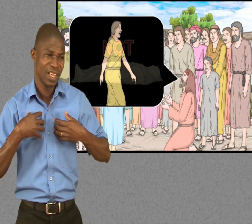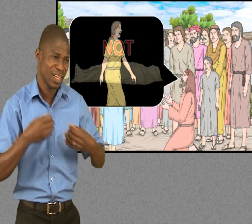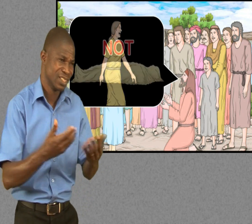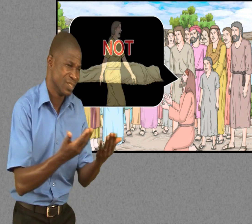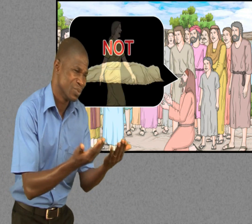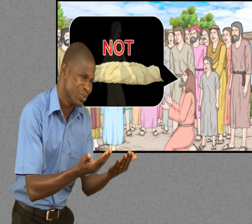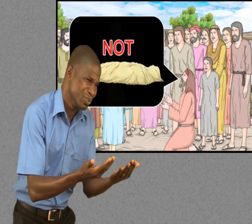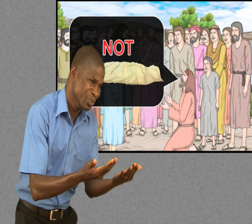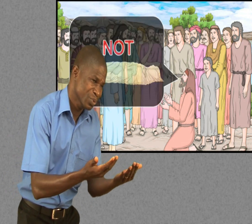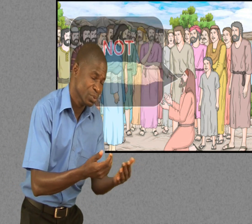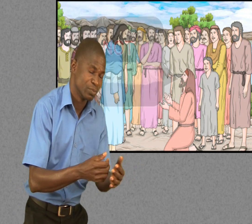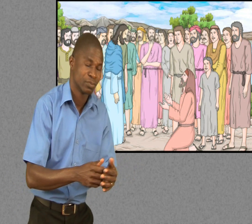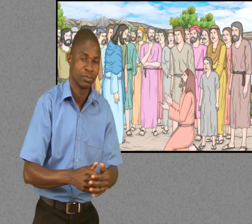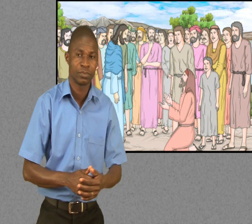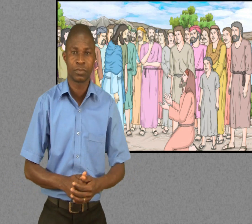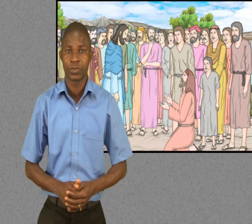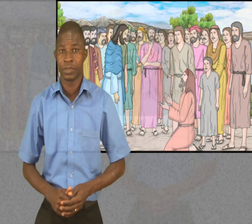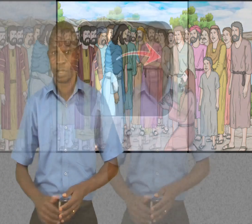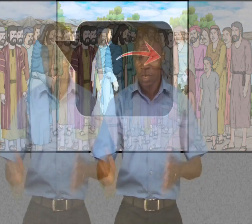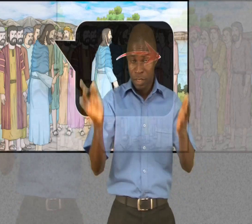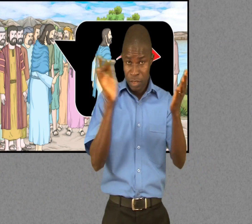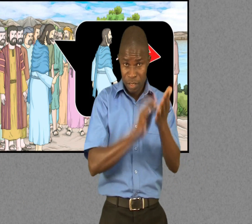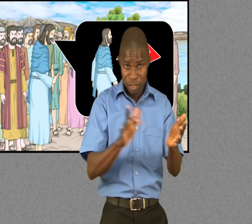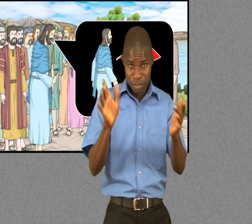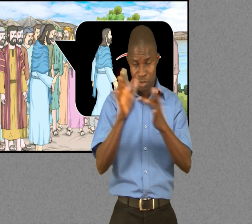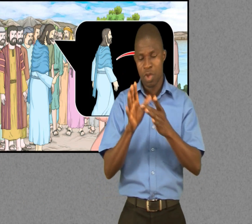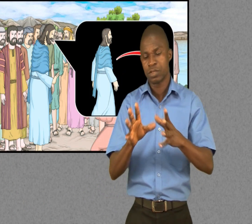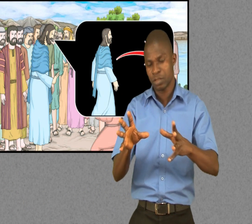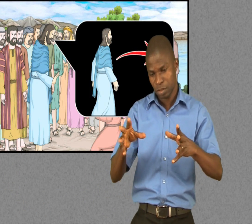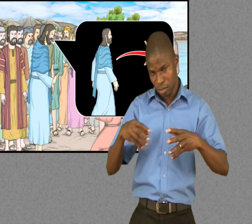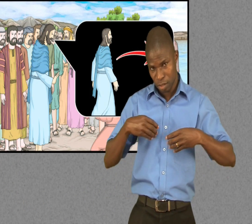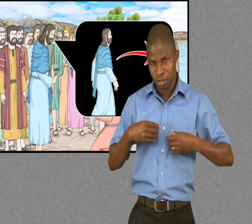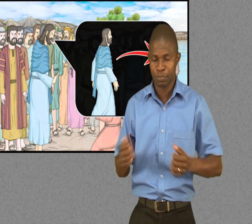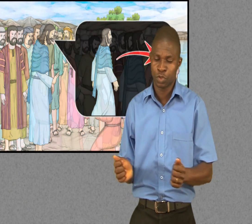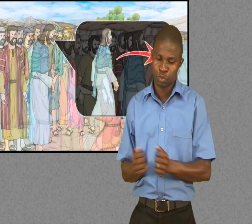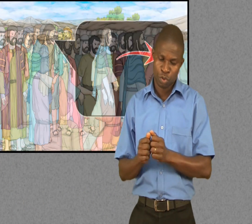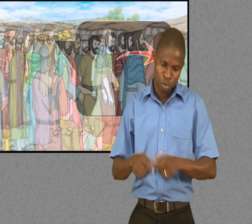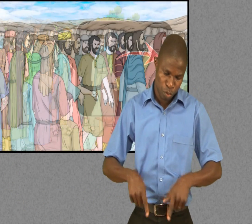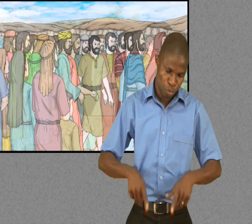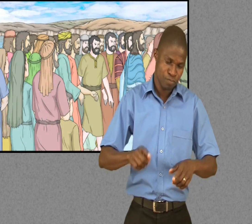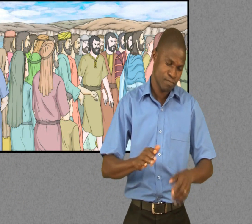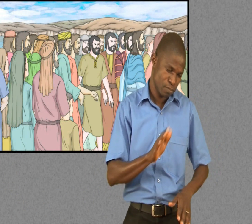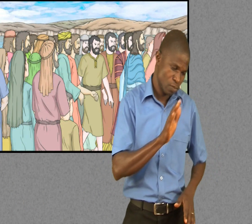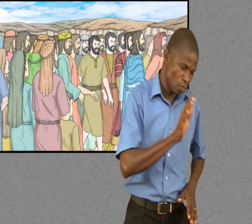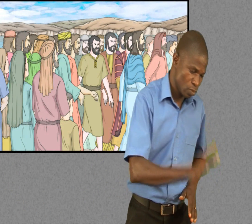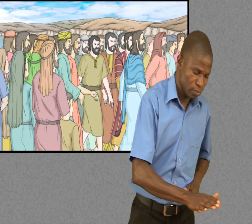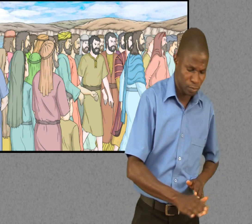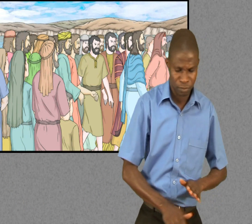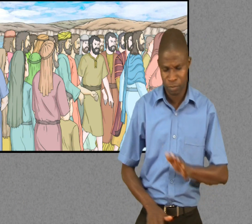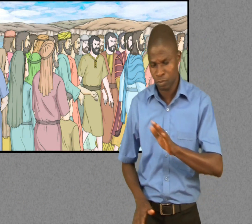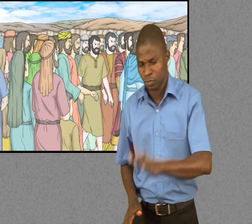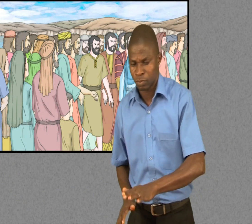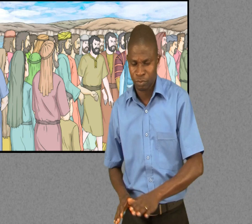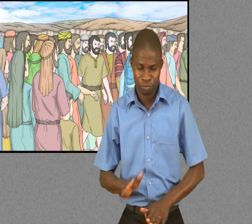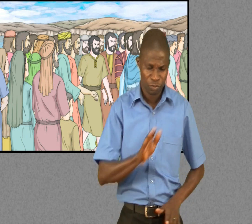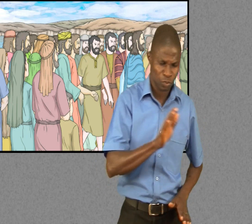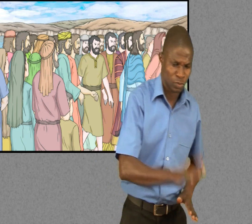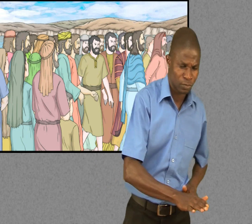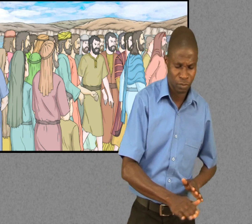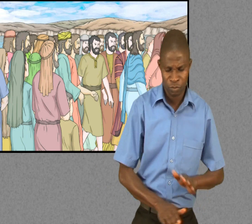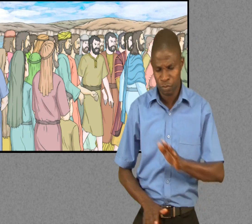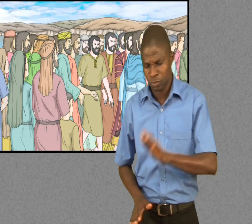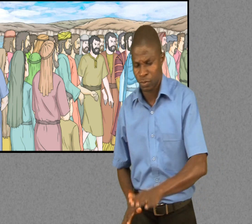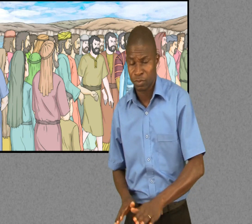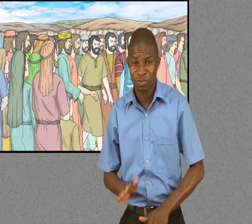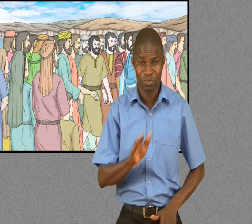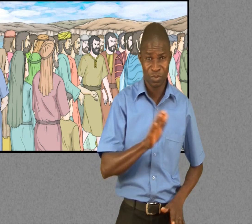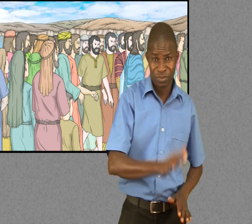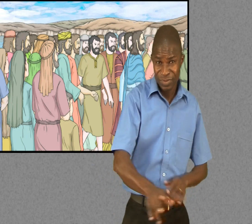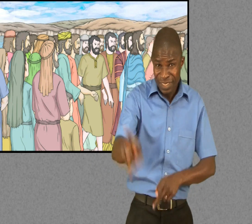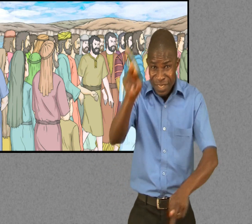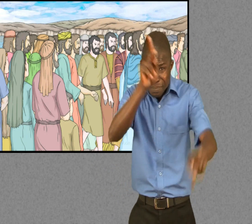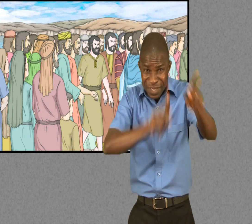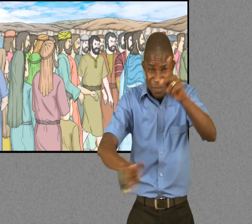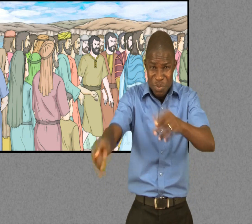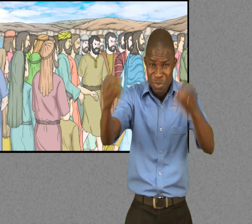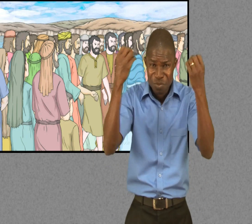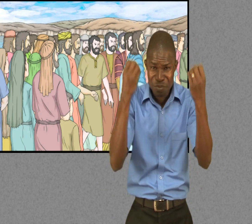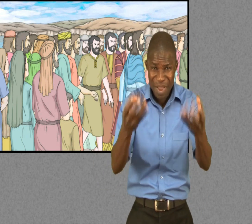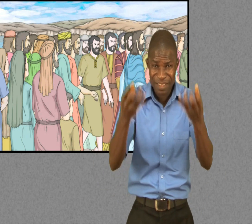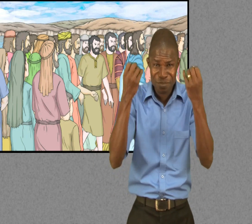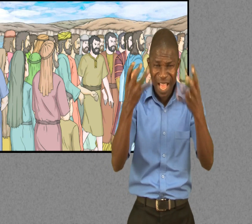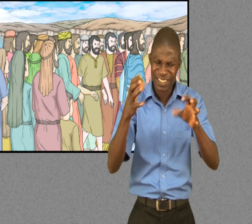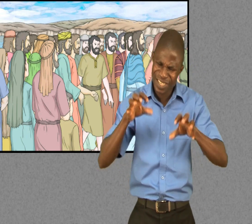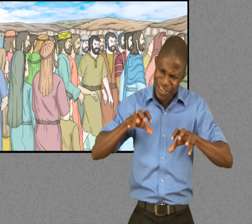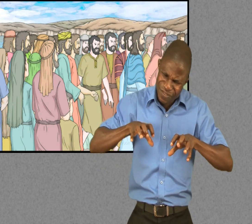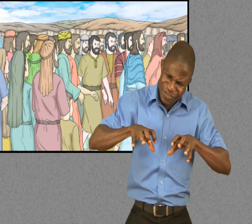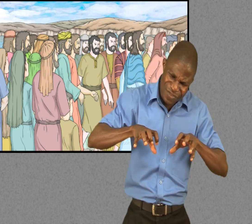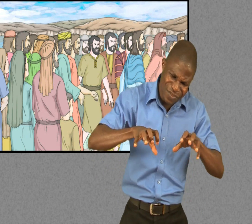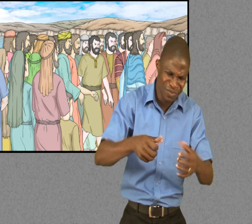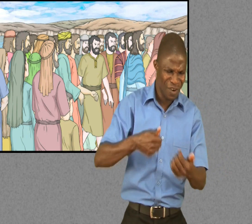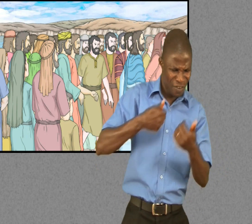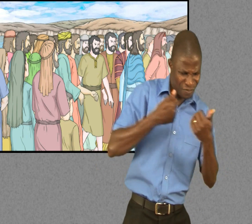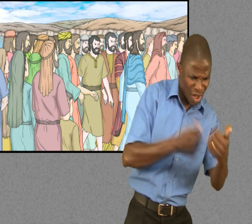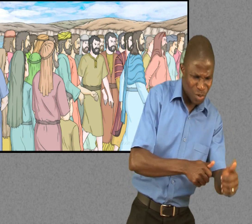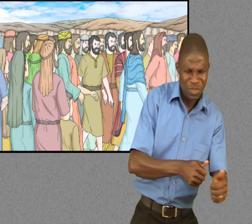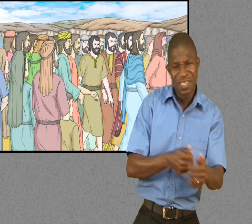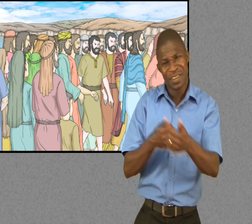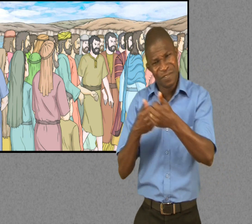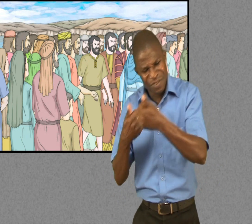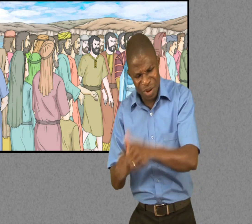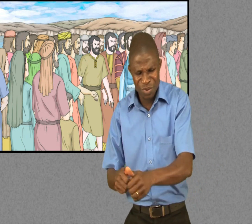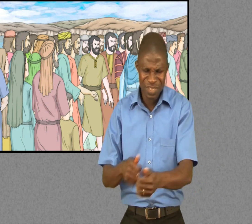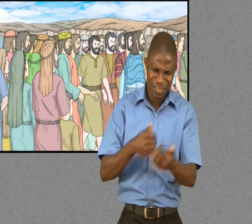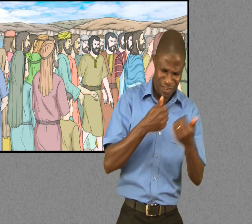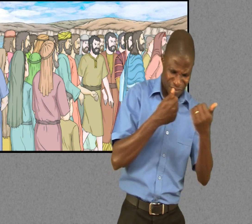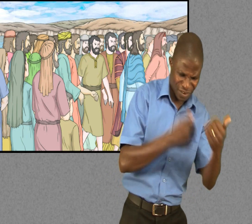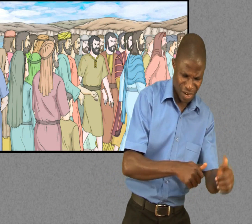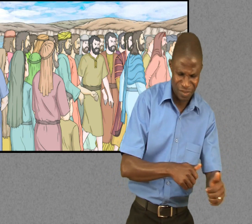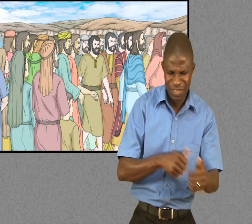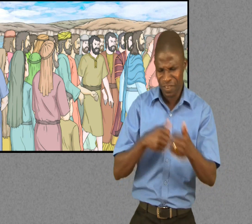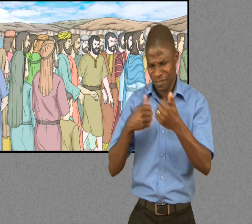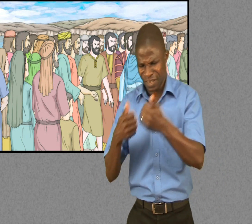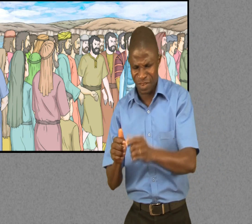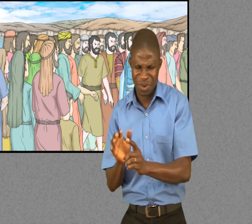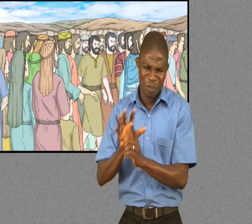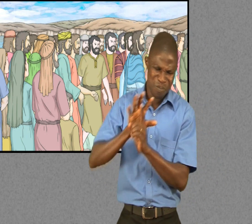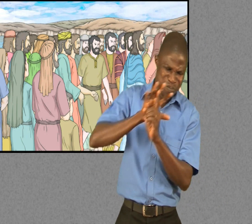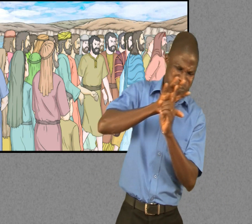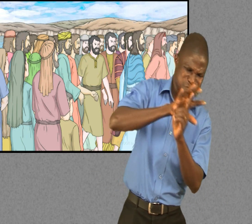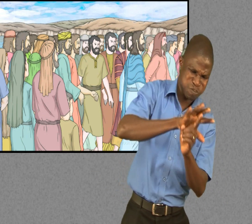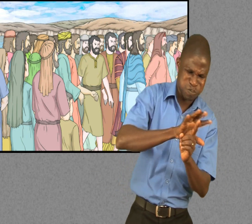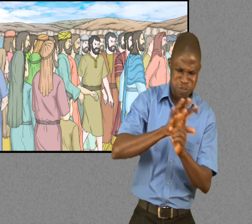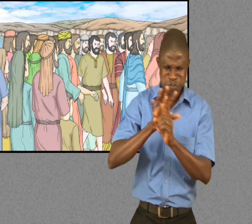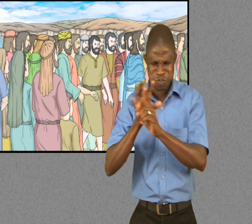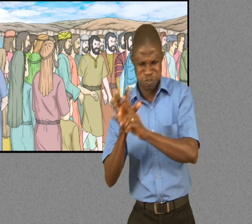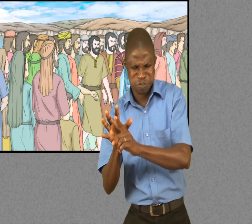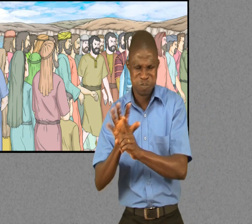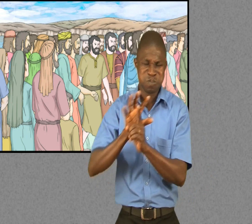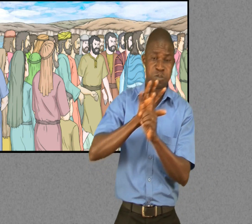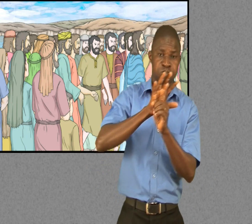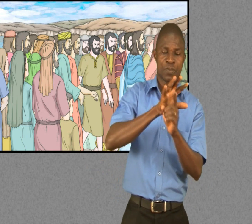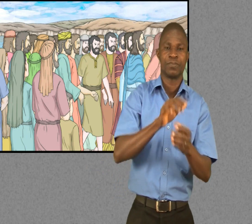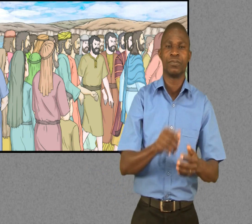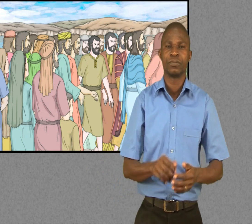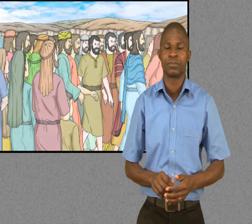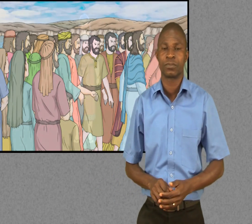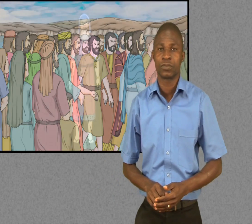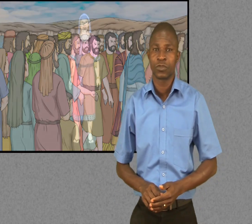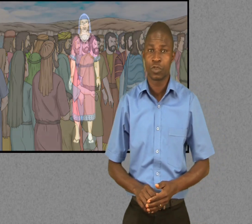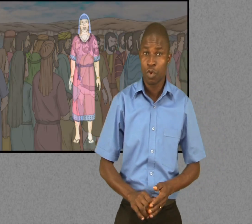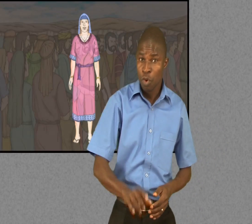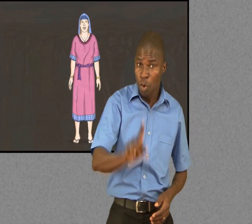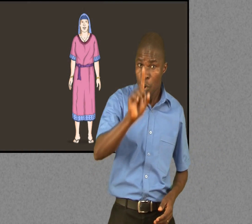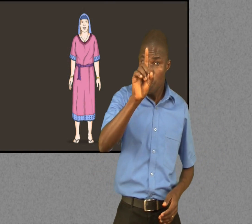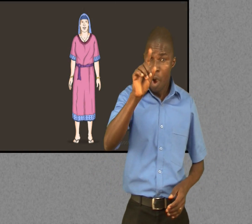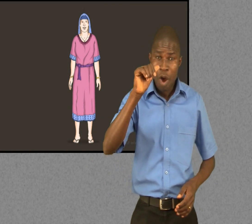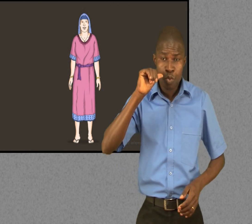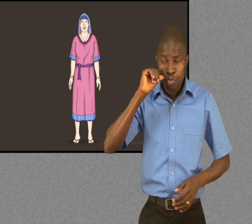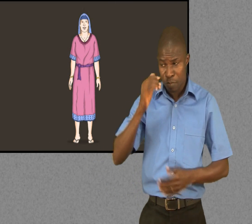So Jesus went with him, and a large crowd followed and pressed around Him.